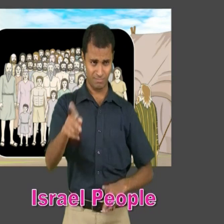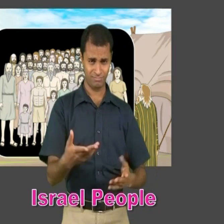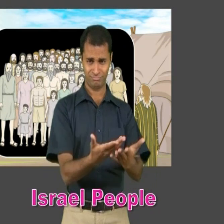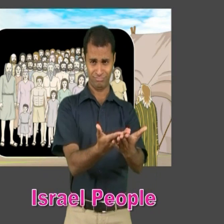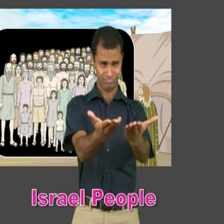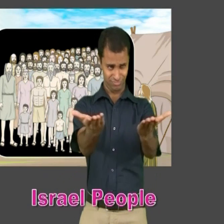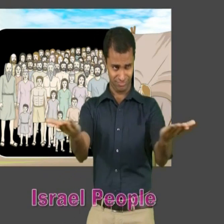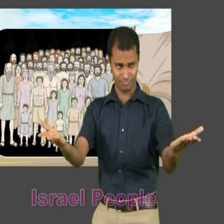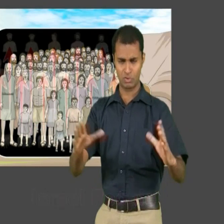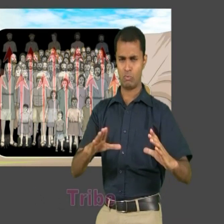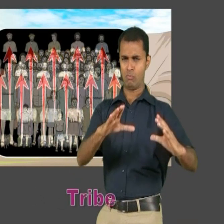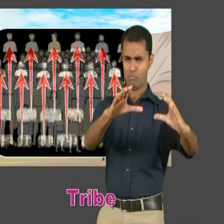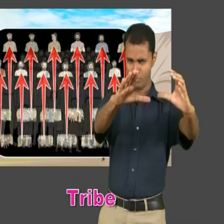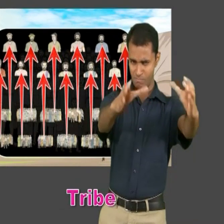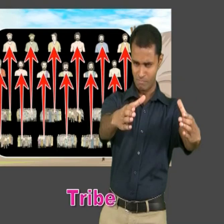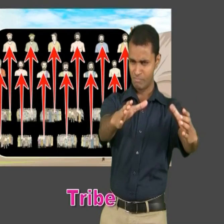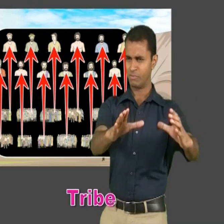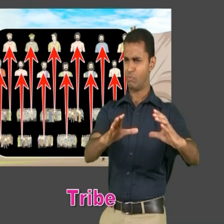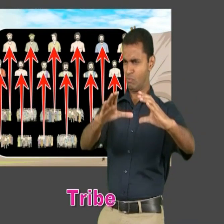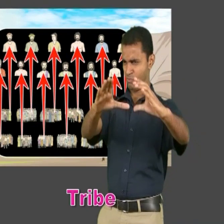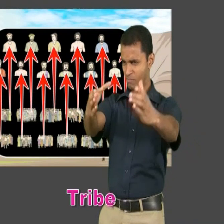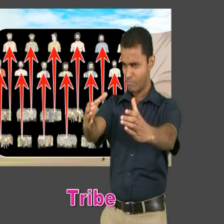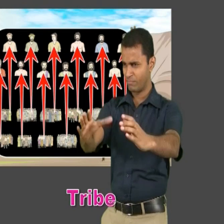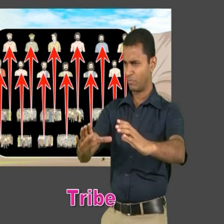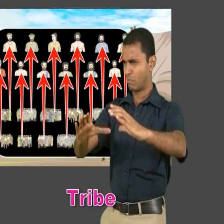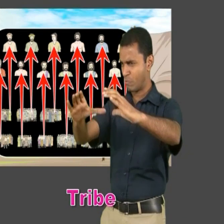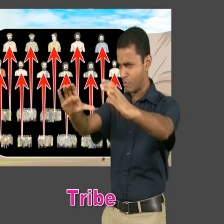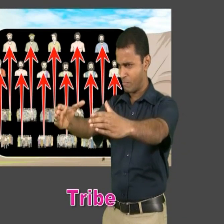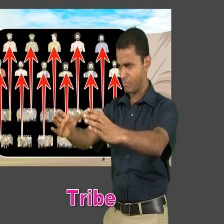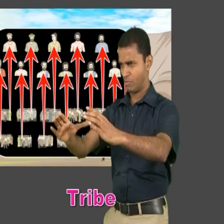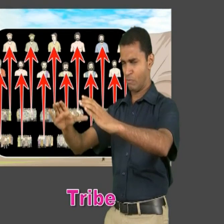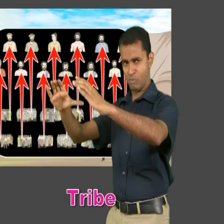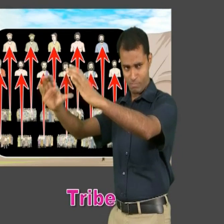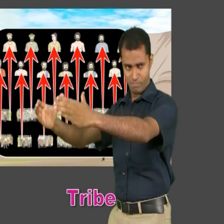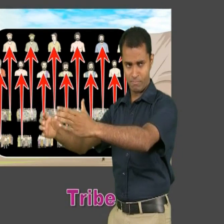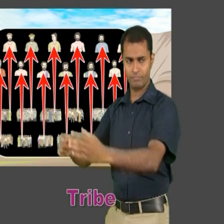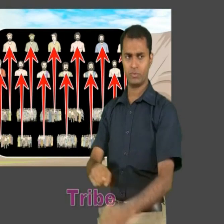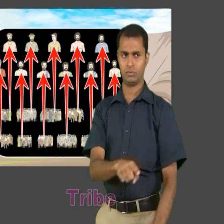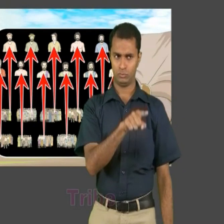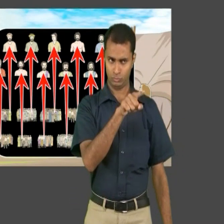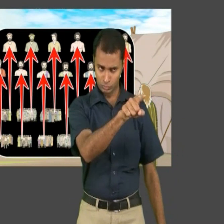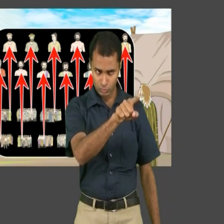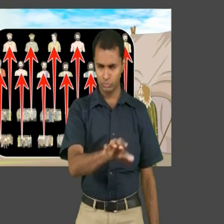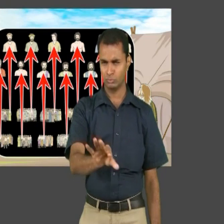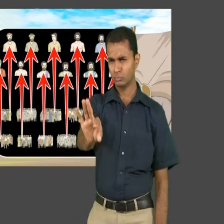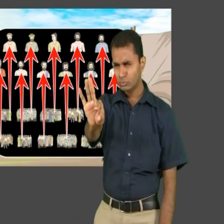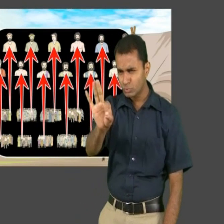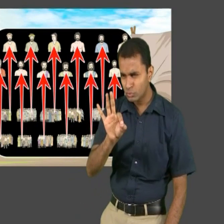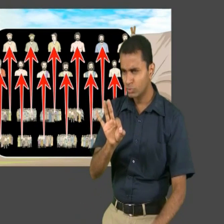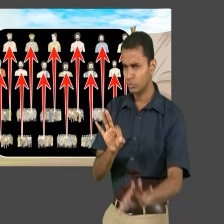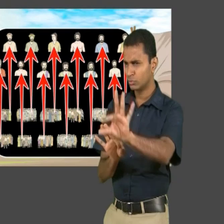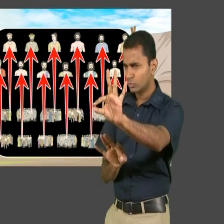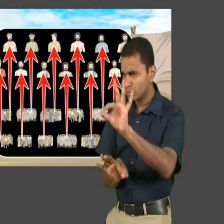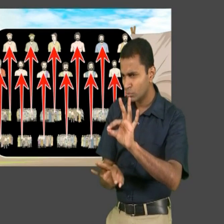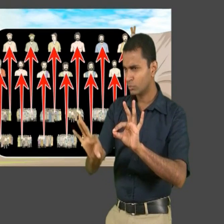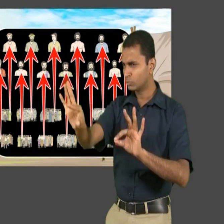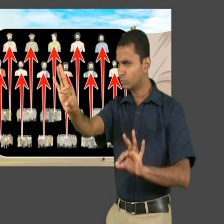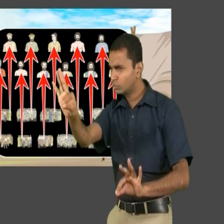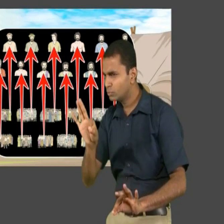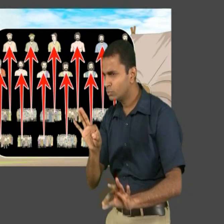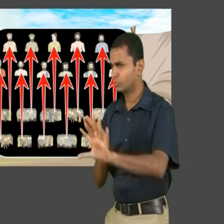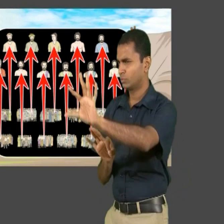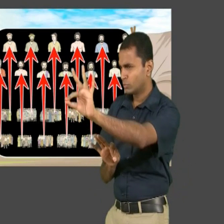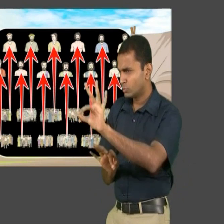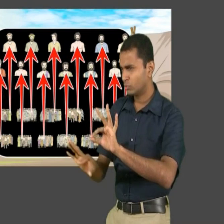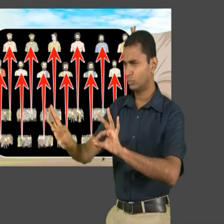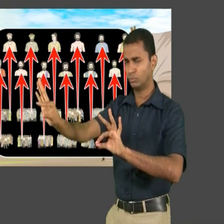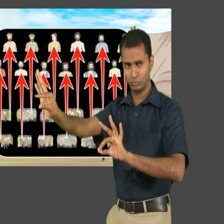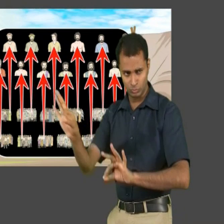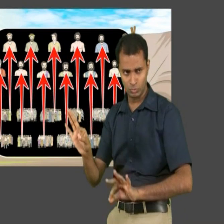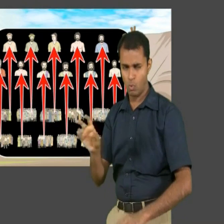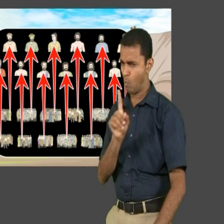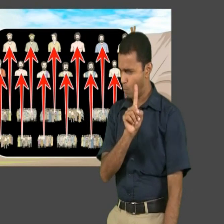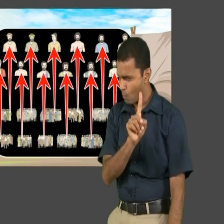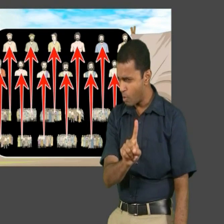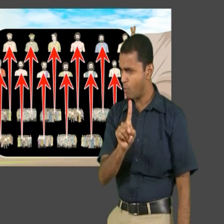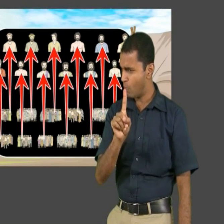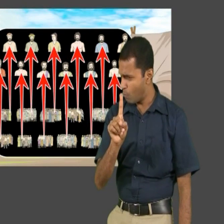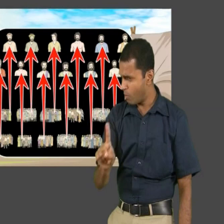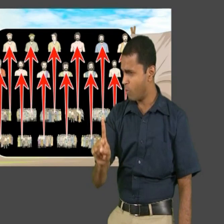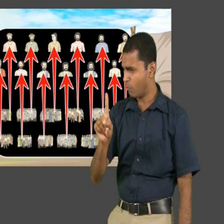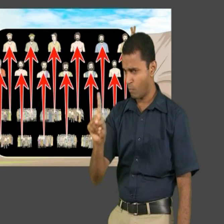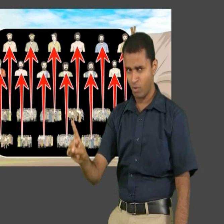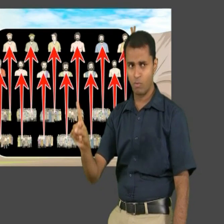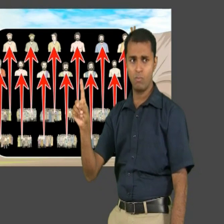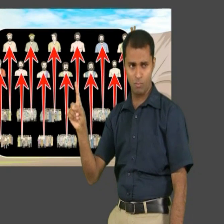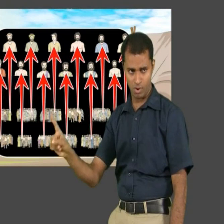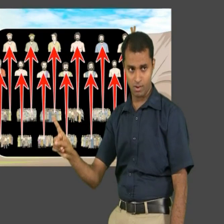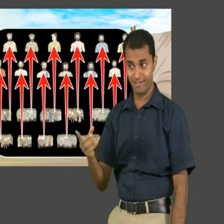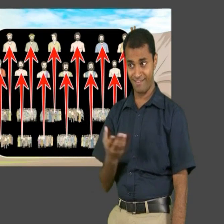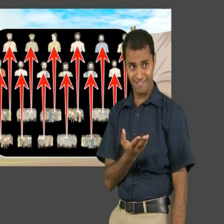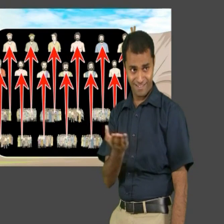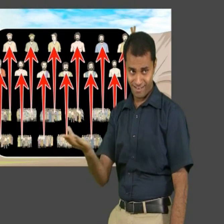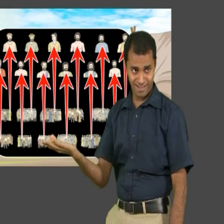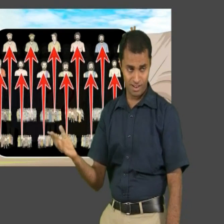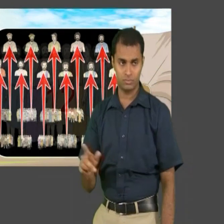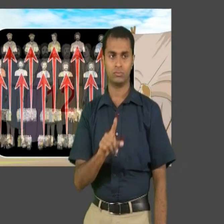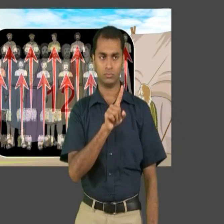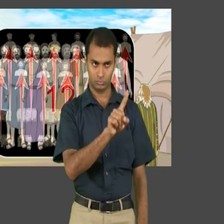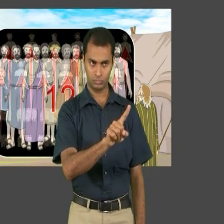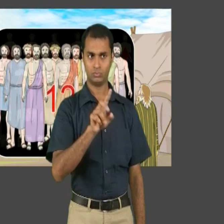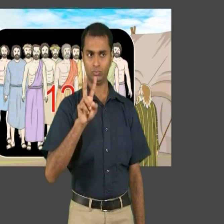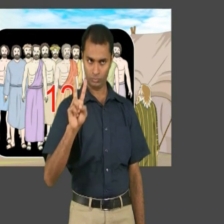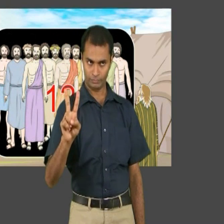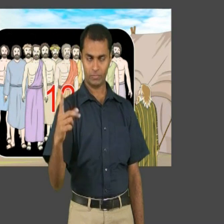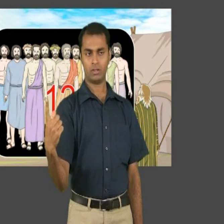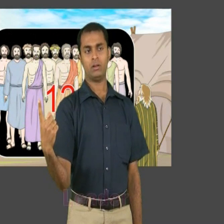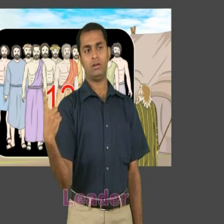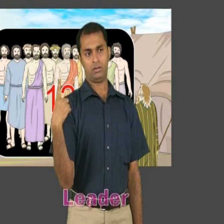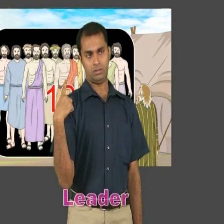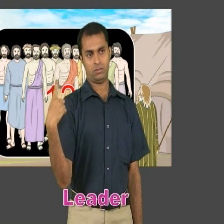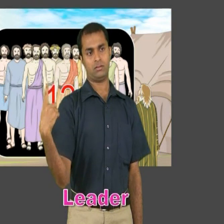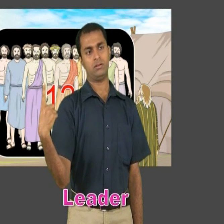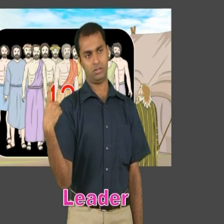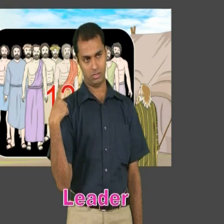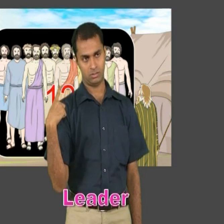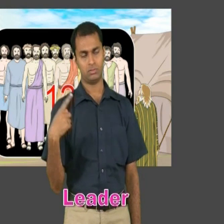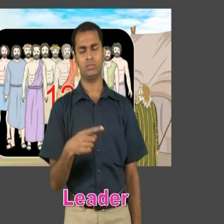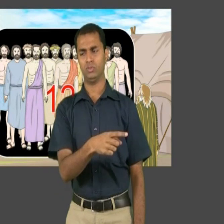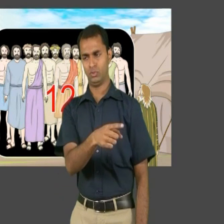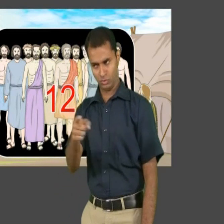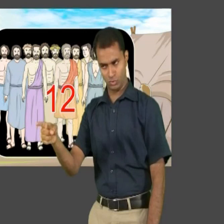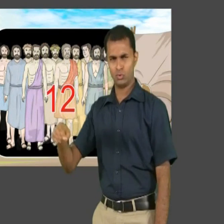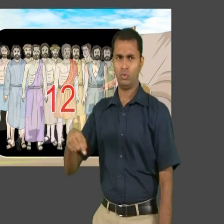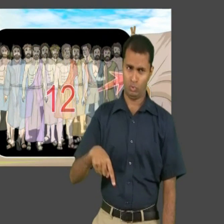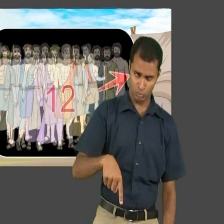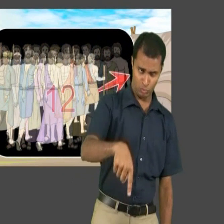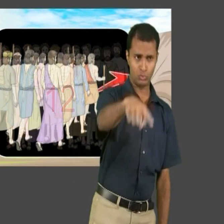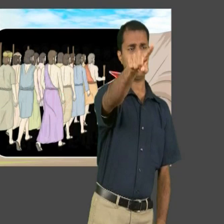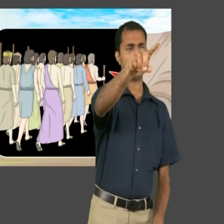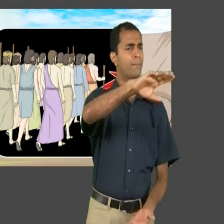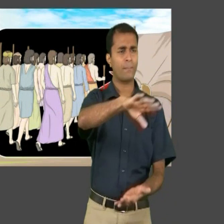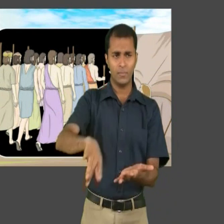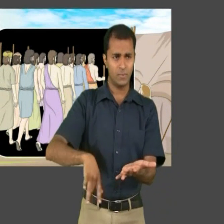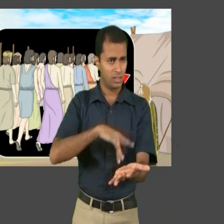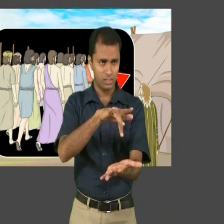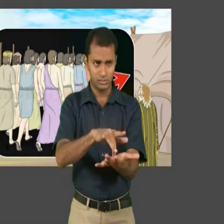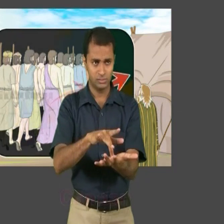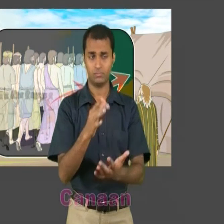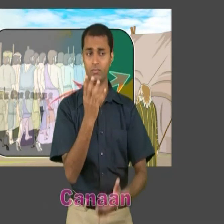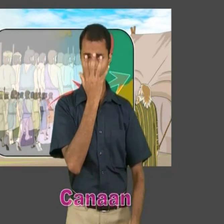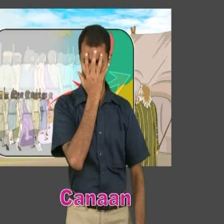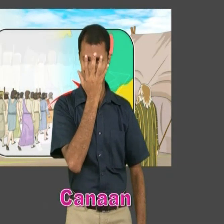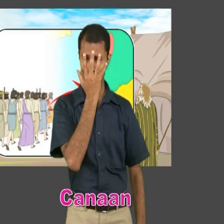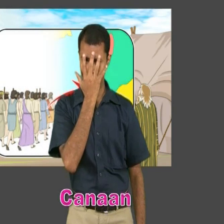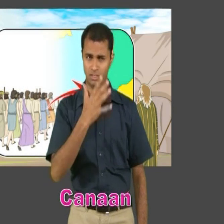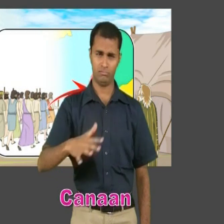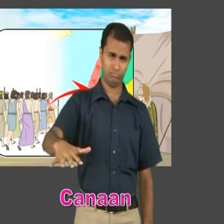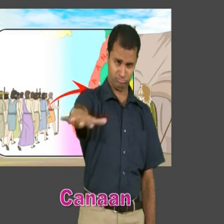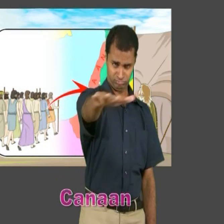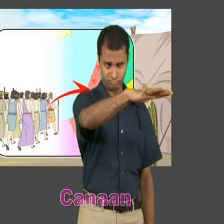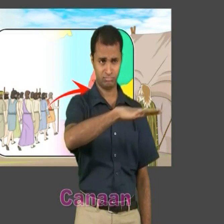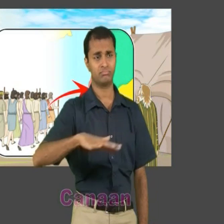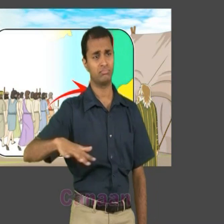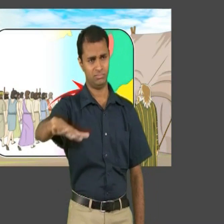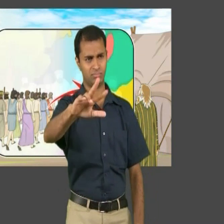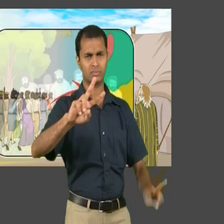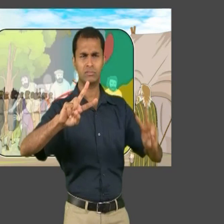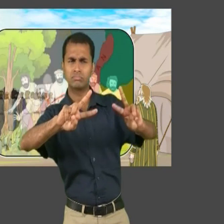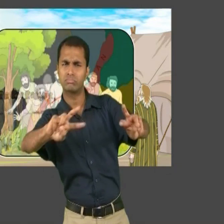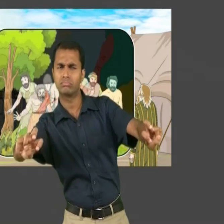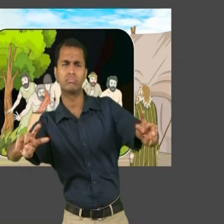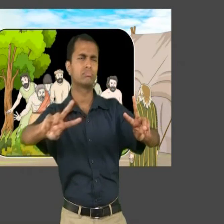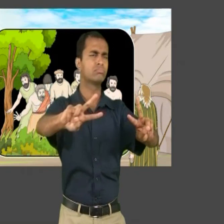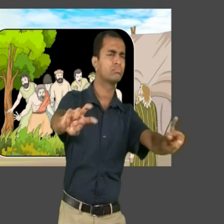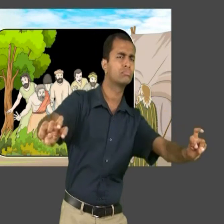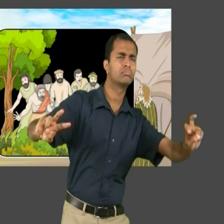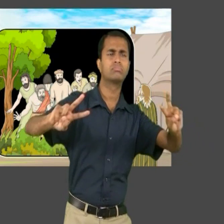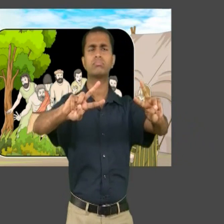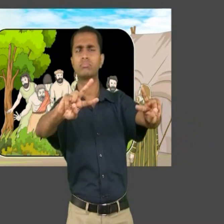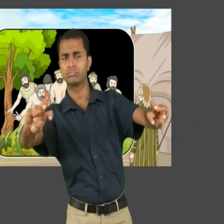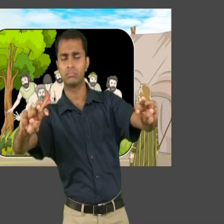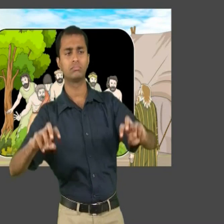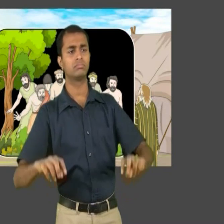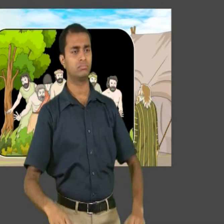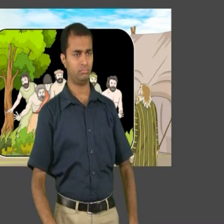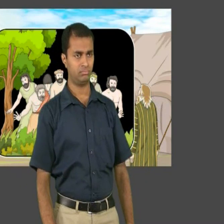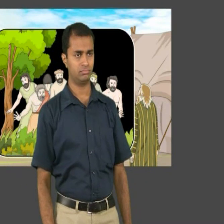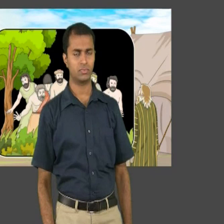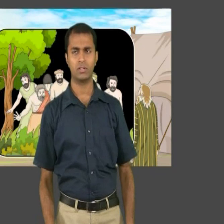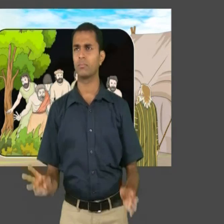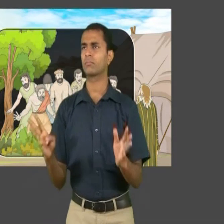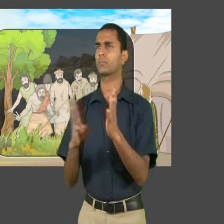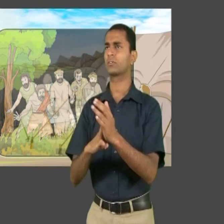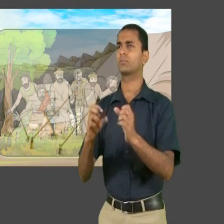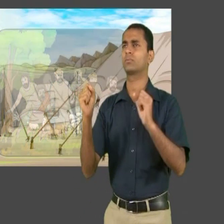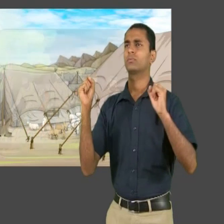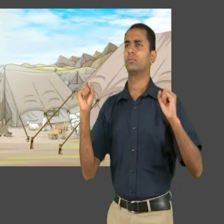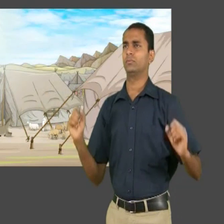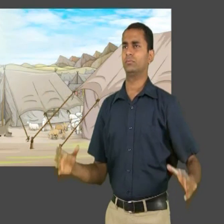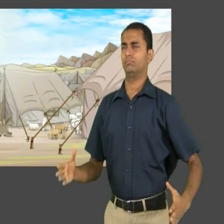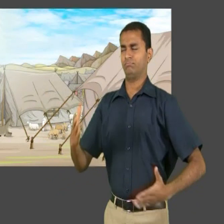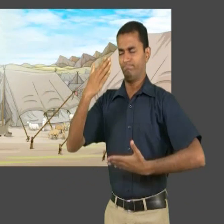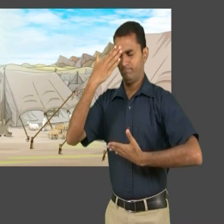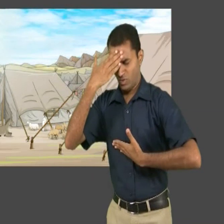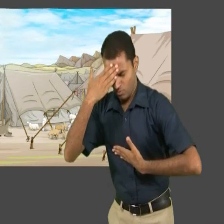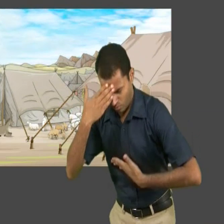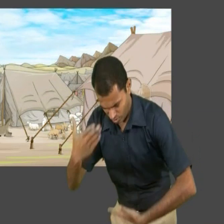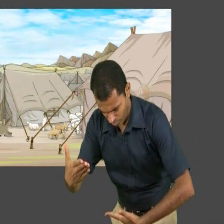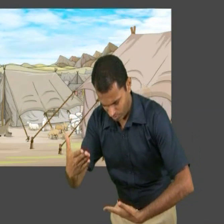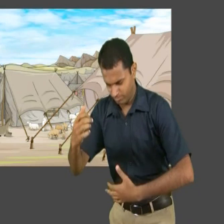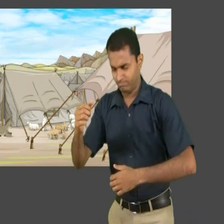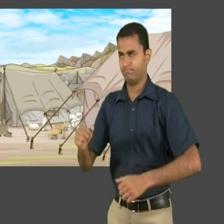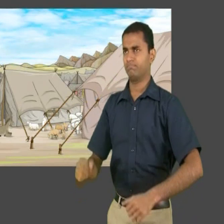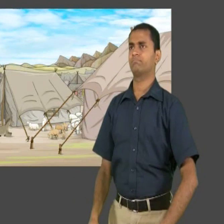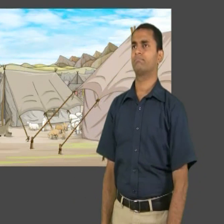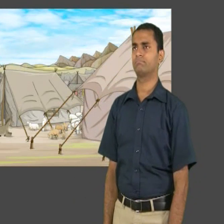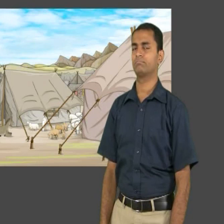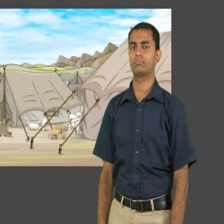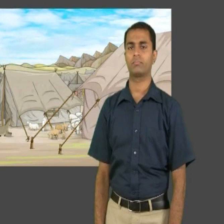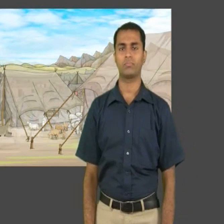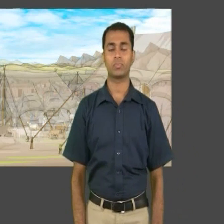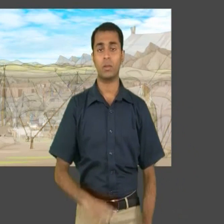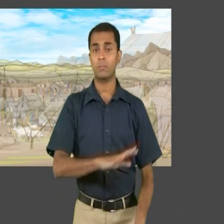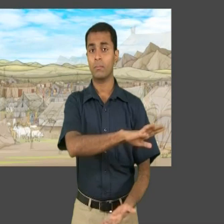From each of their fathers’ tribes send one man who is a leader among them.”